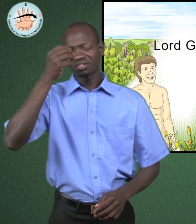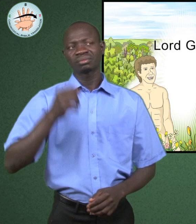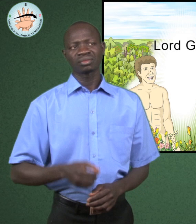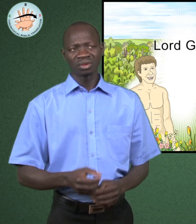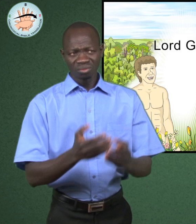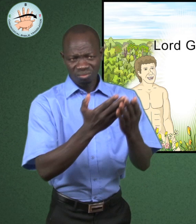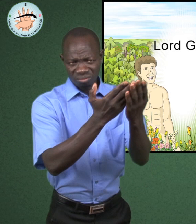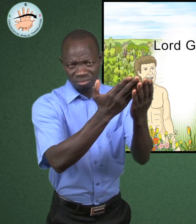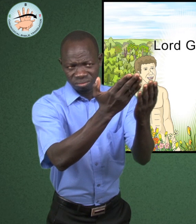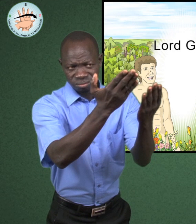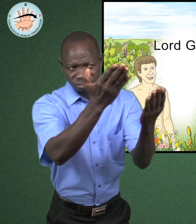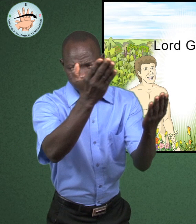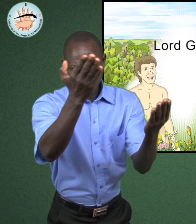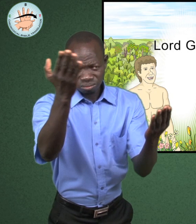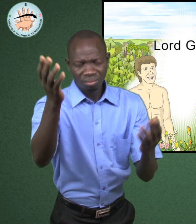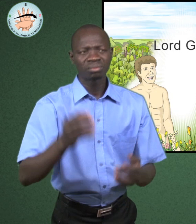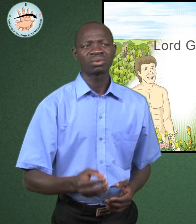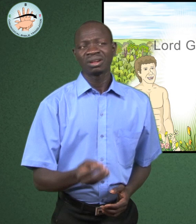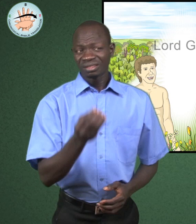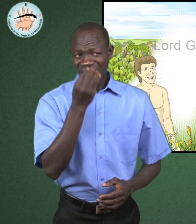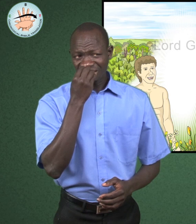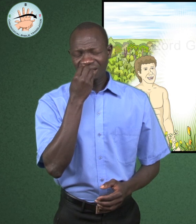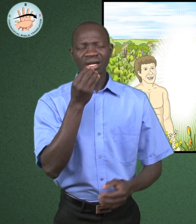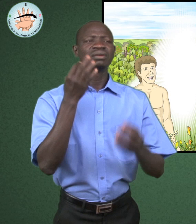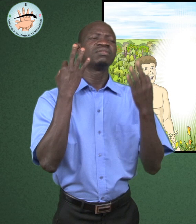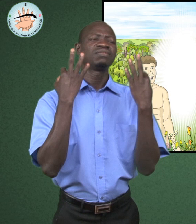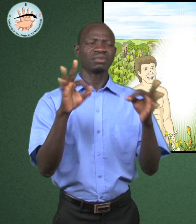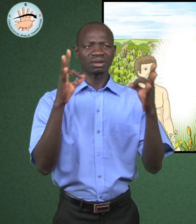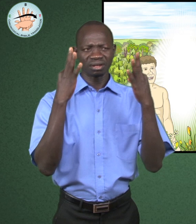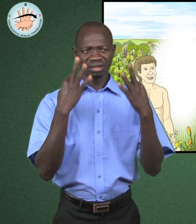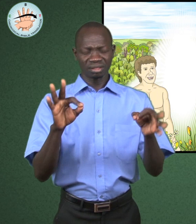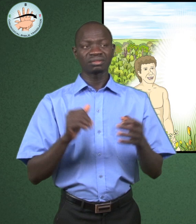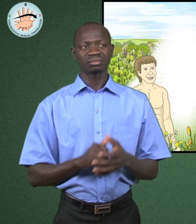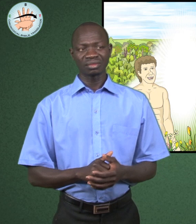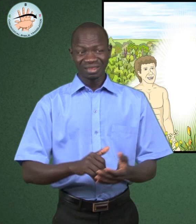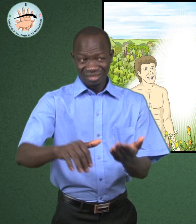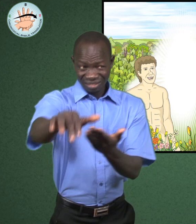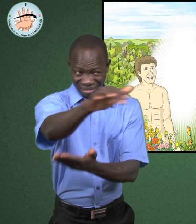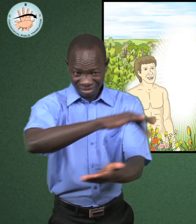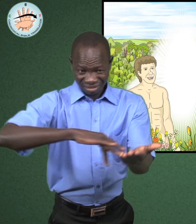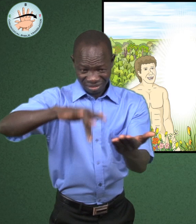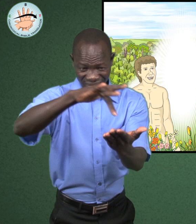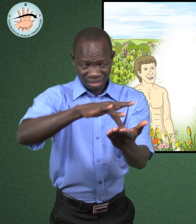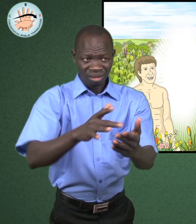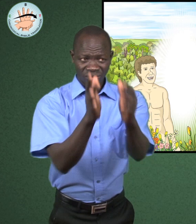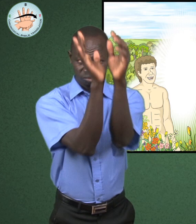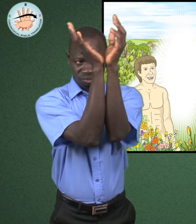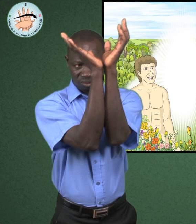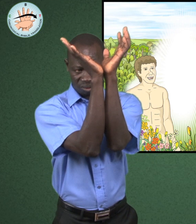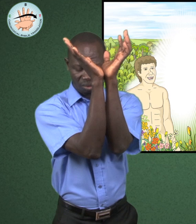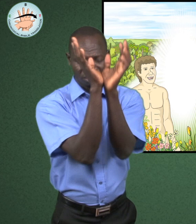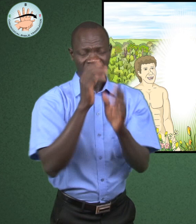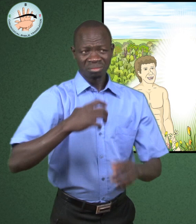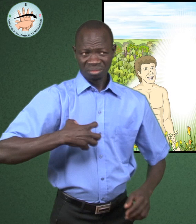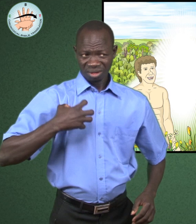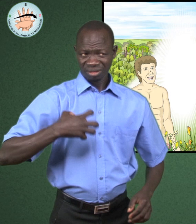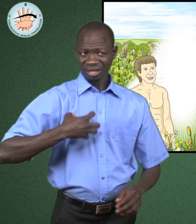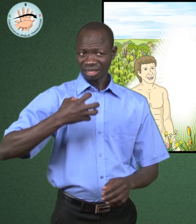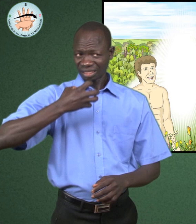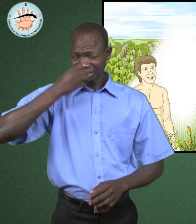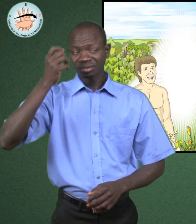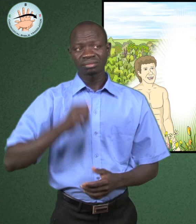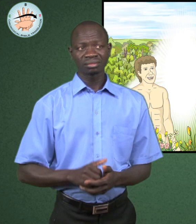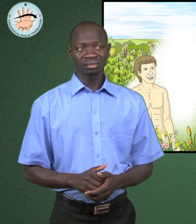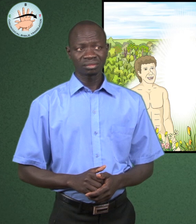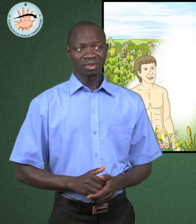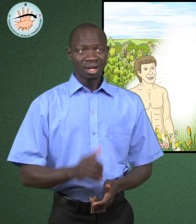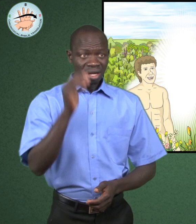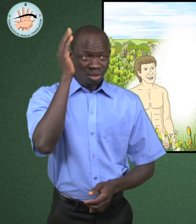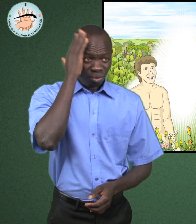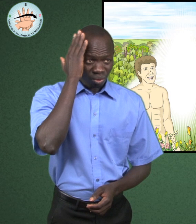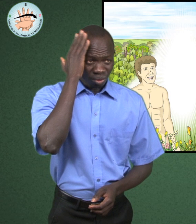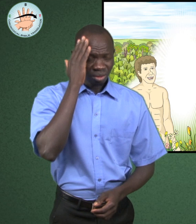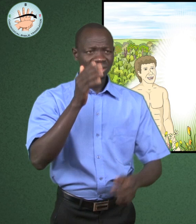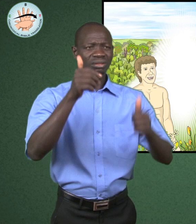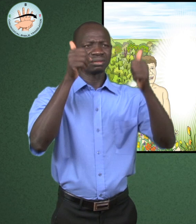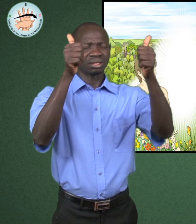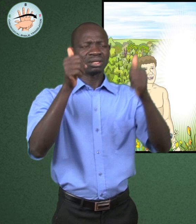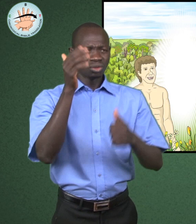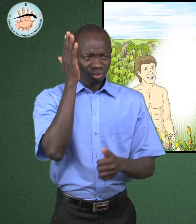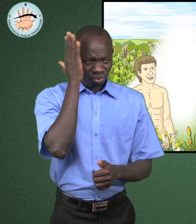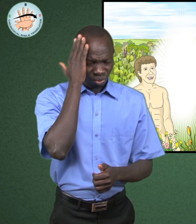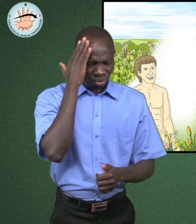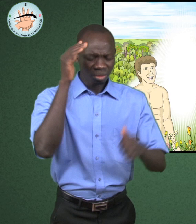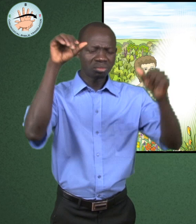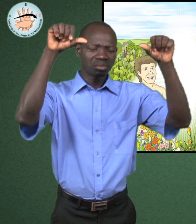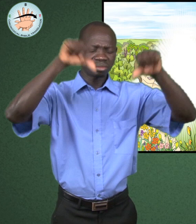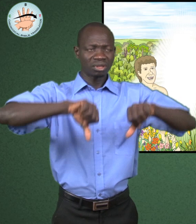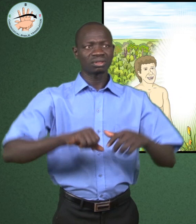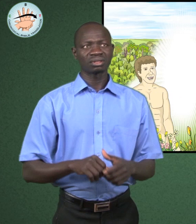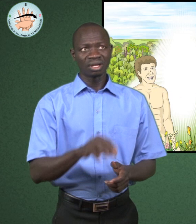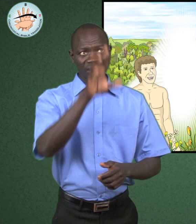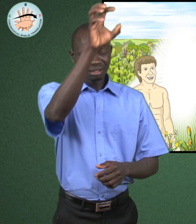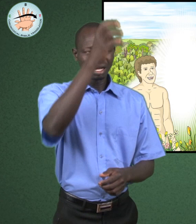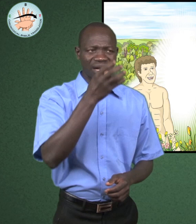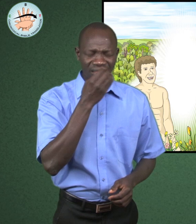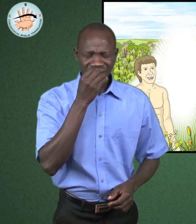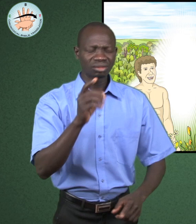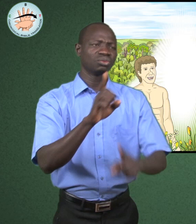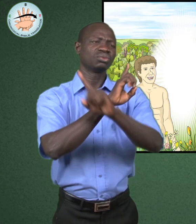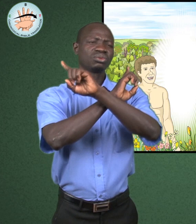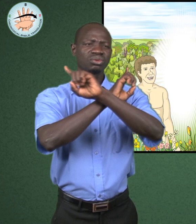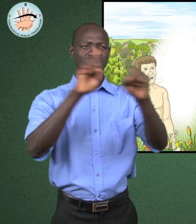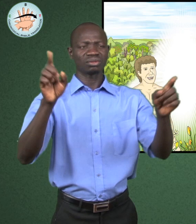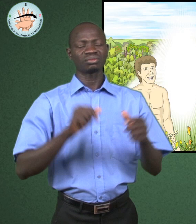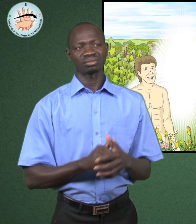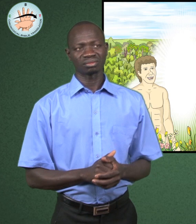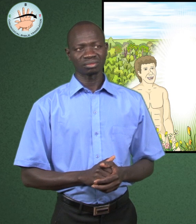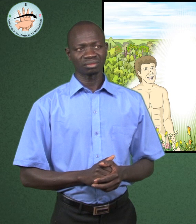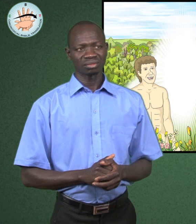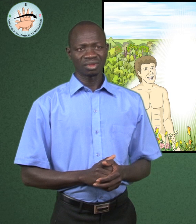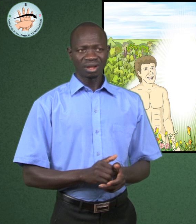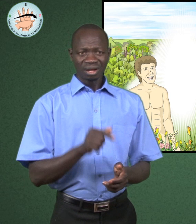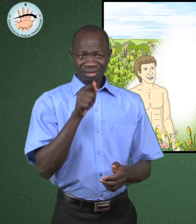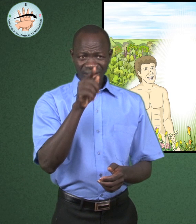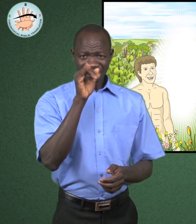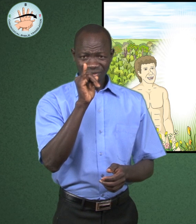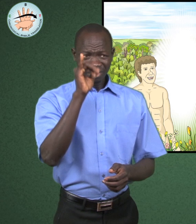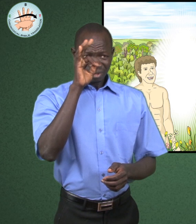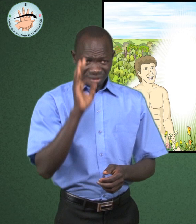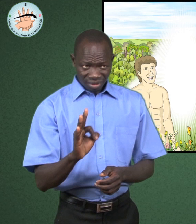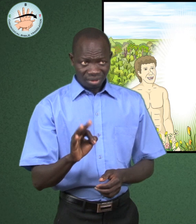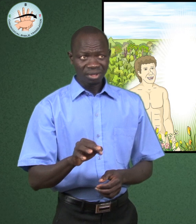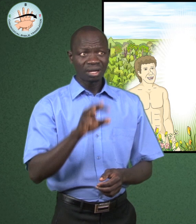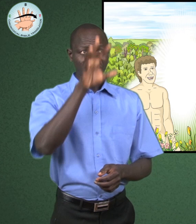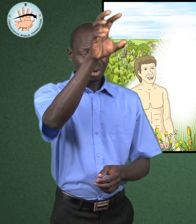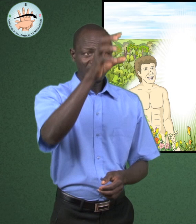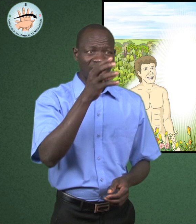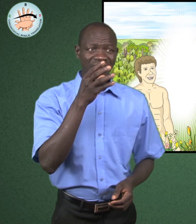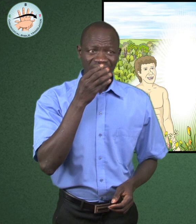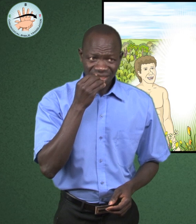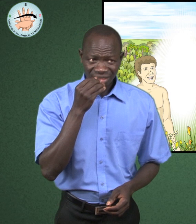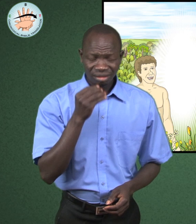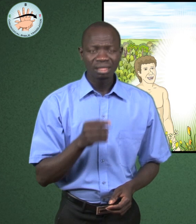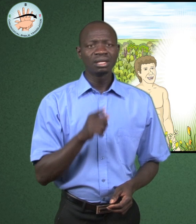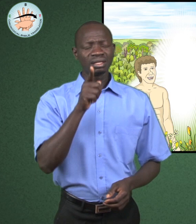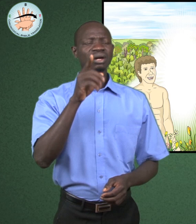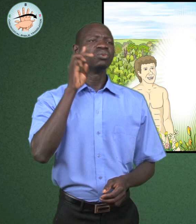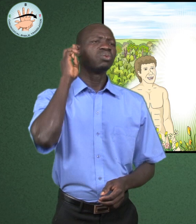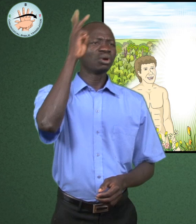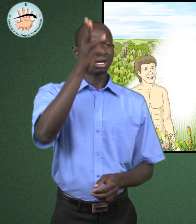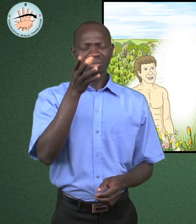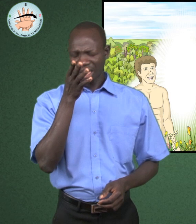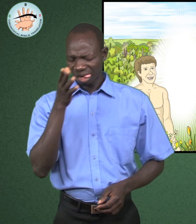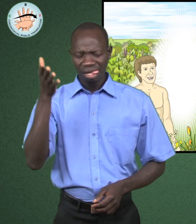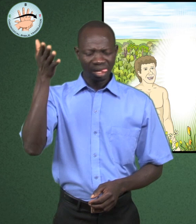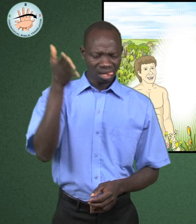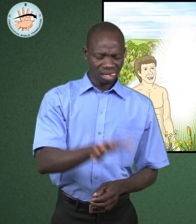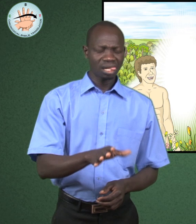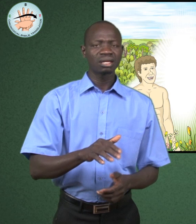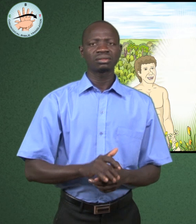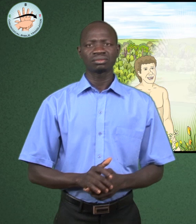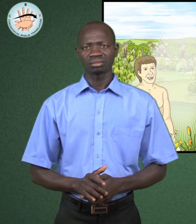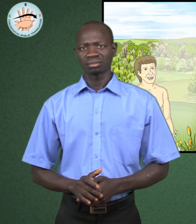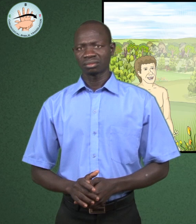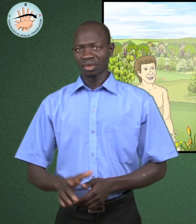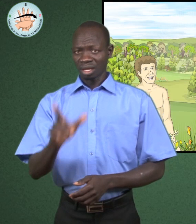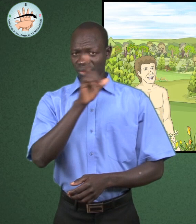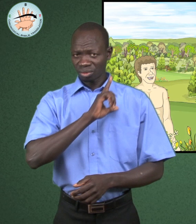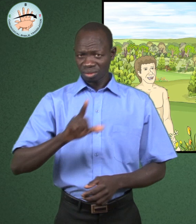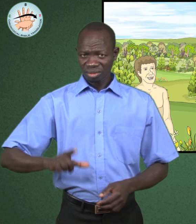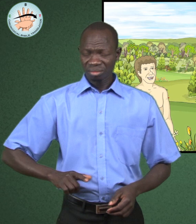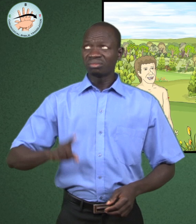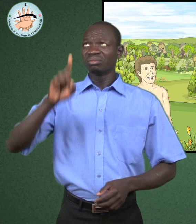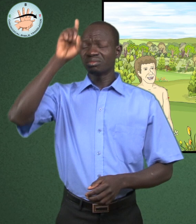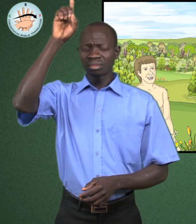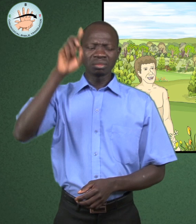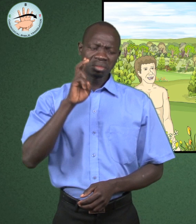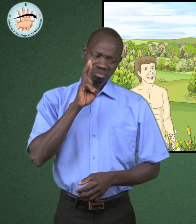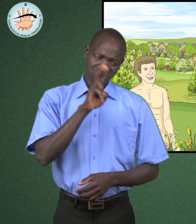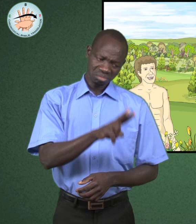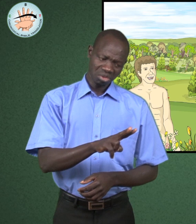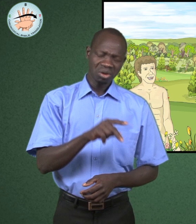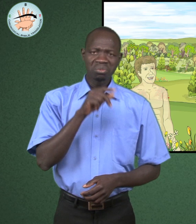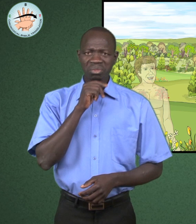And the LORD God commanded him, “You may eat freely from every tree of the garden, but you must not eat from the tree of the knowledge of good and evil;